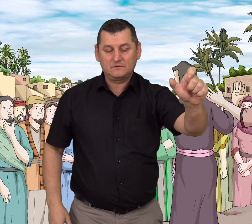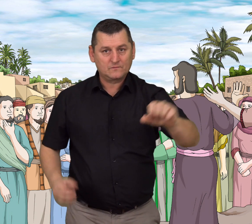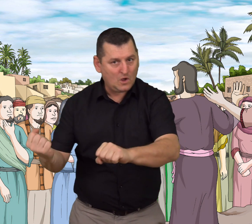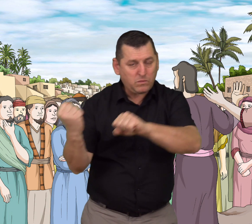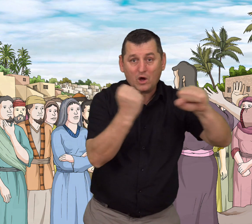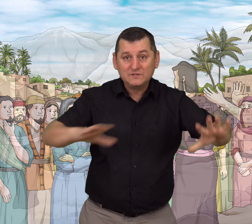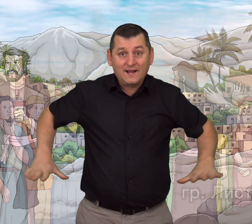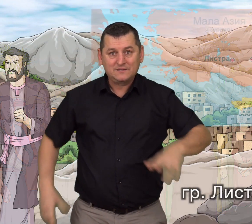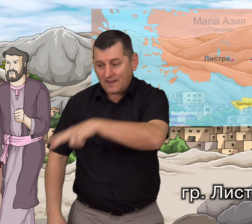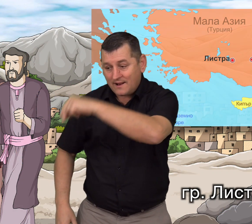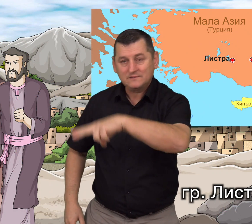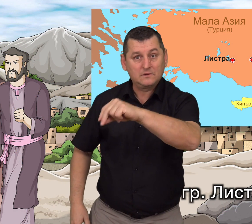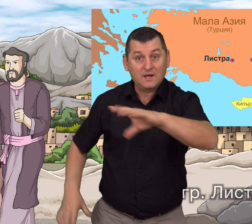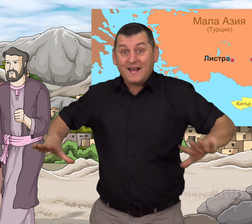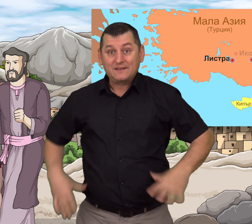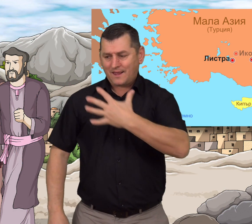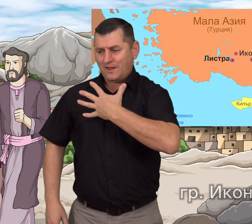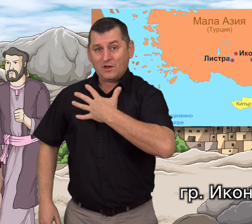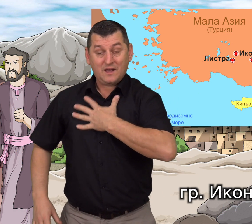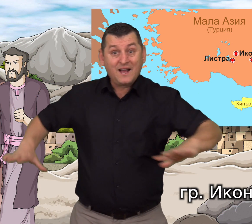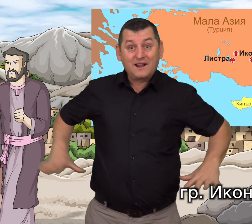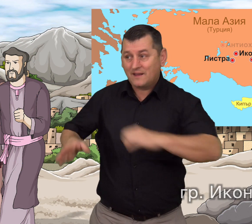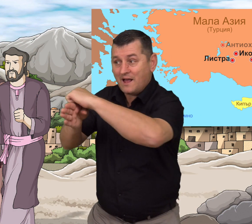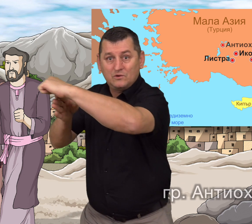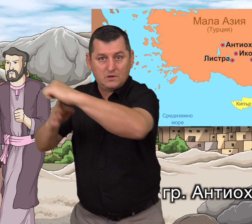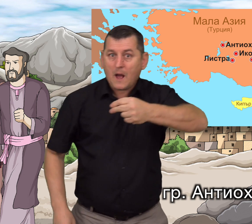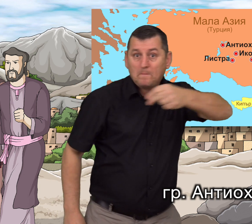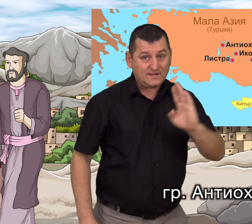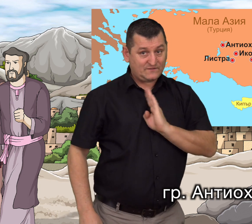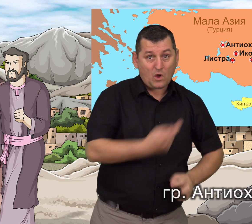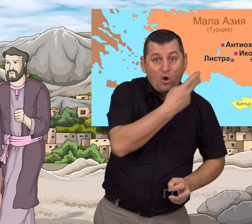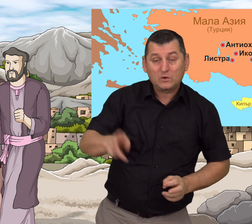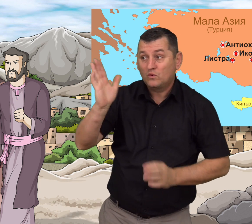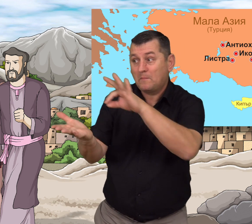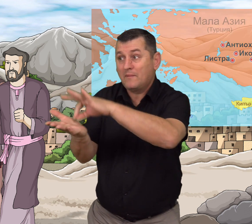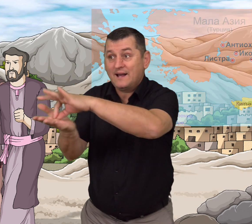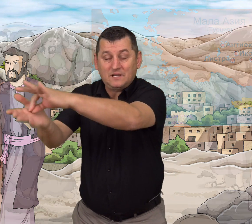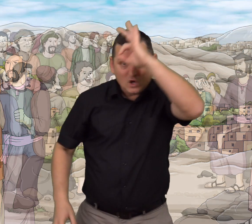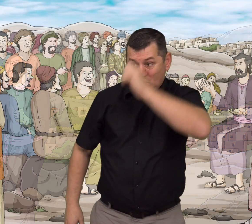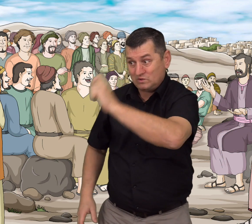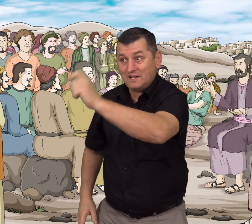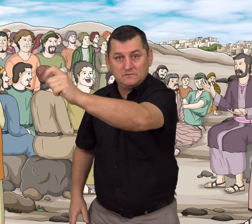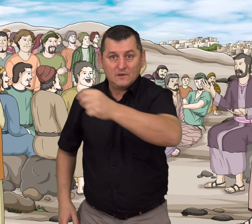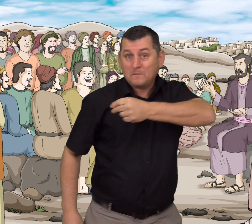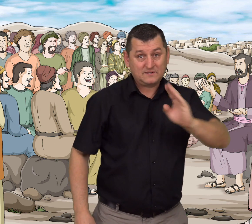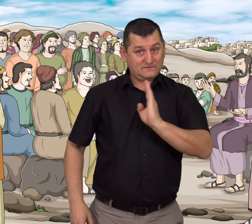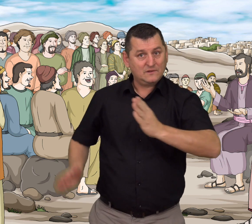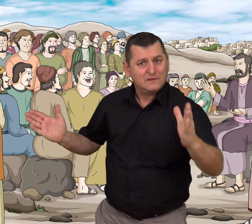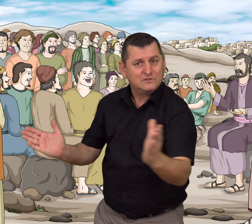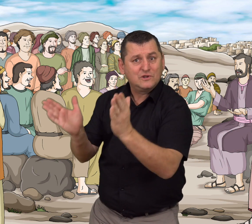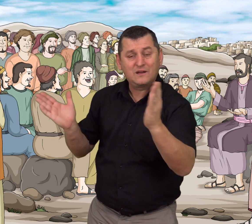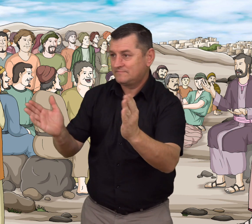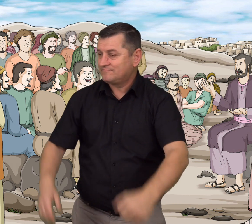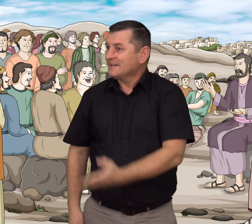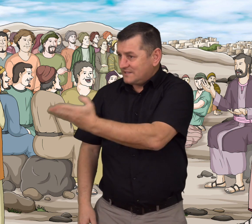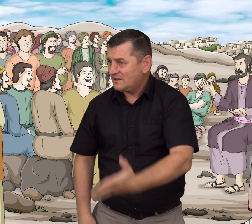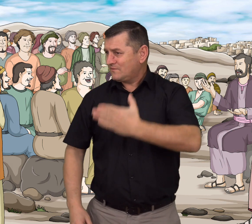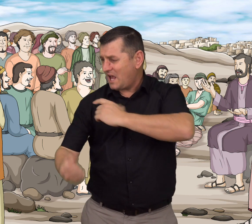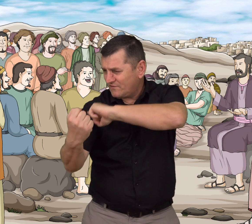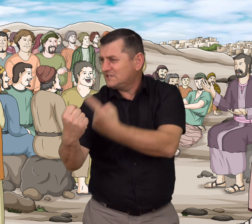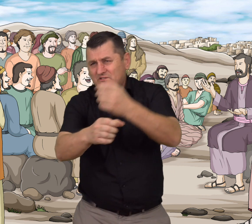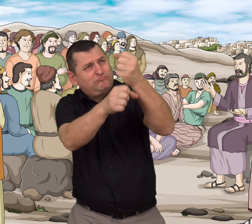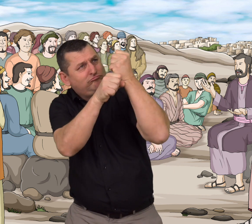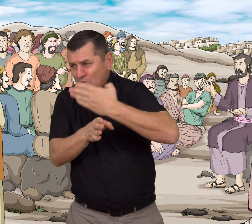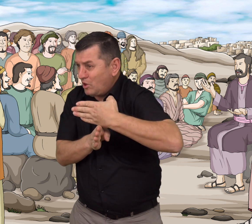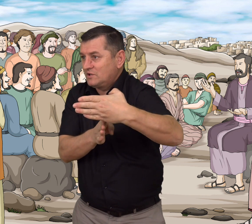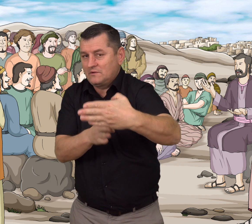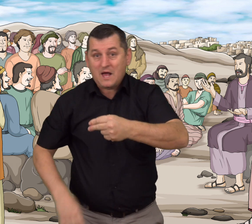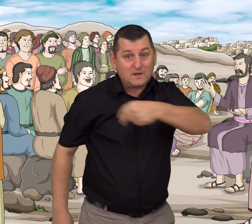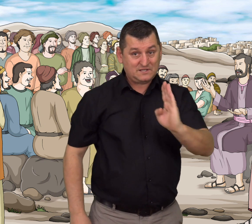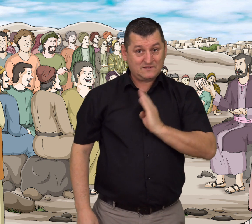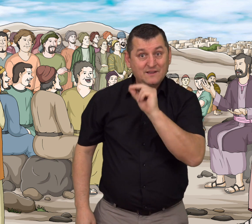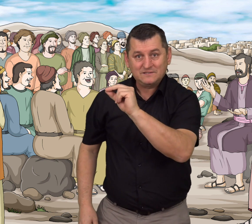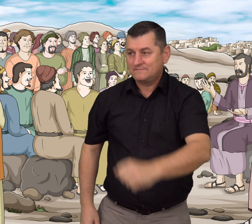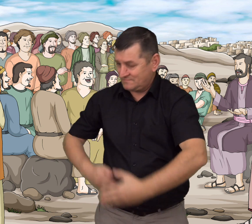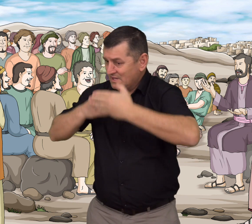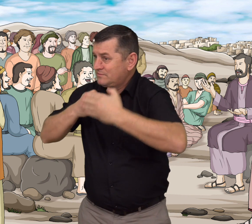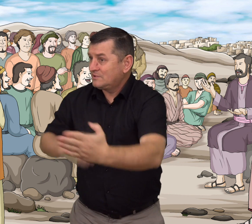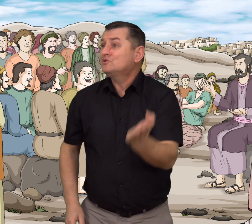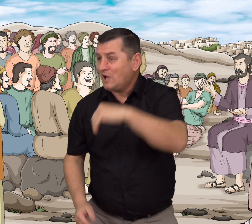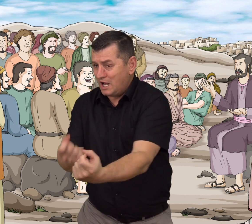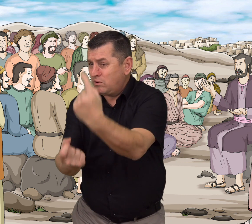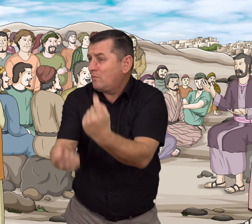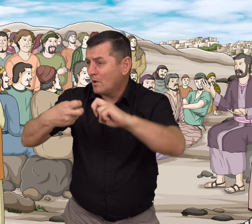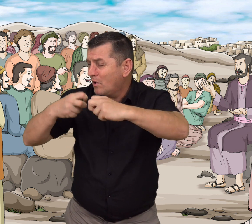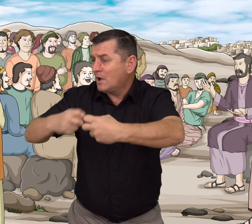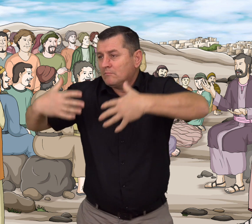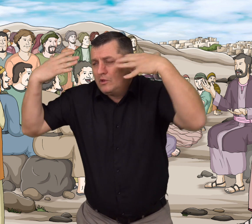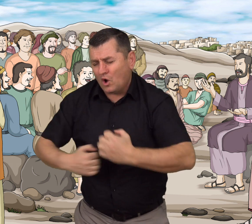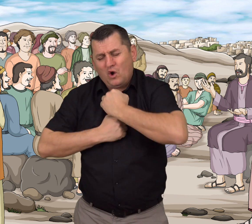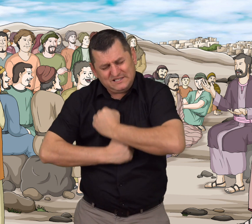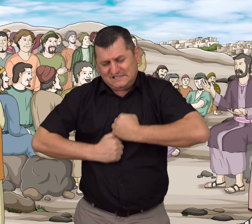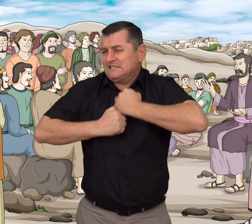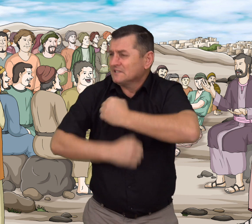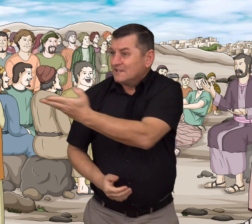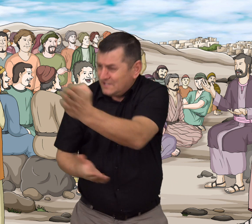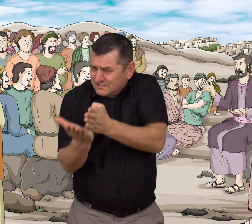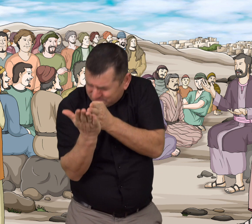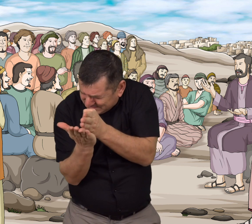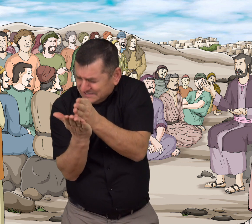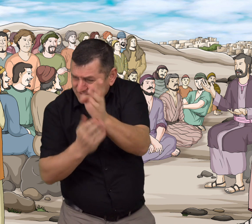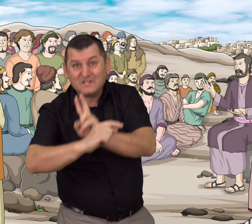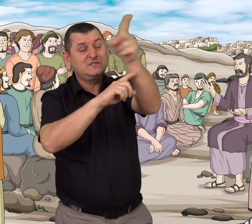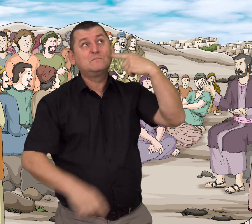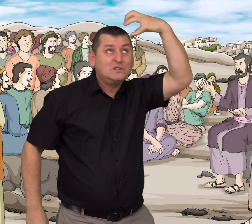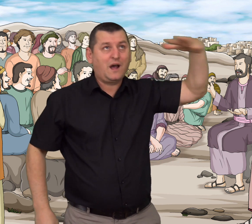Then they returned to Lystra, Iconium, and Antioch, strengthening the souls of the disciples and encouraging them to continue in the faith.